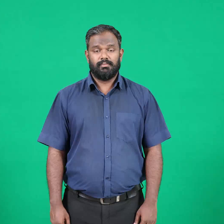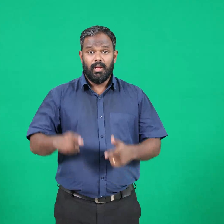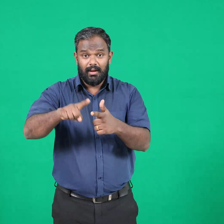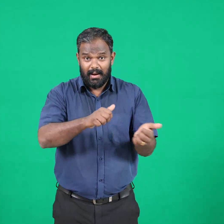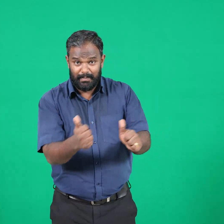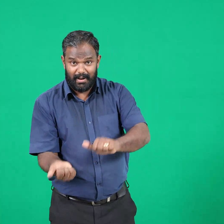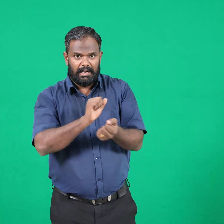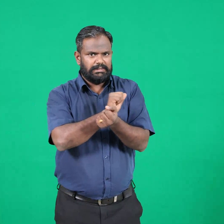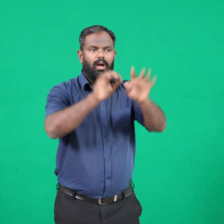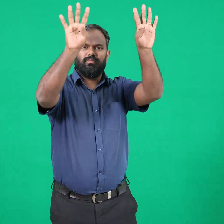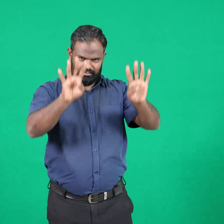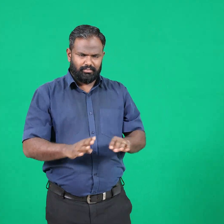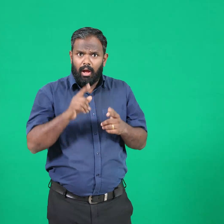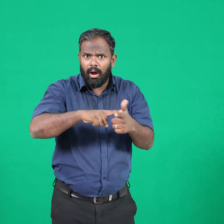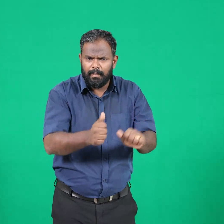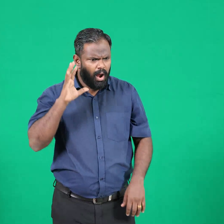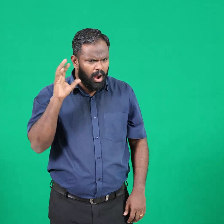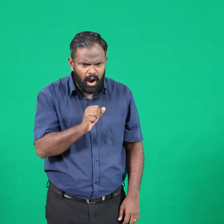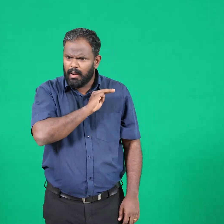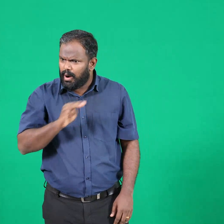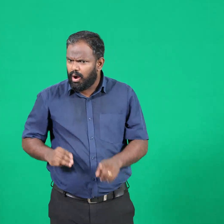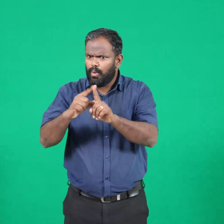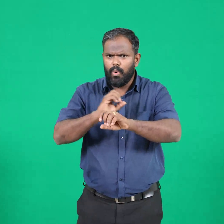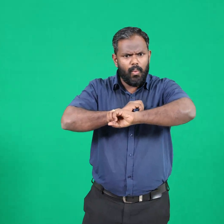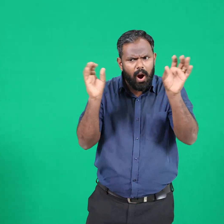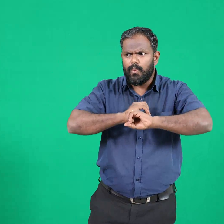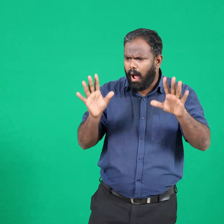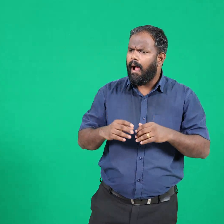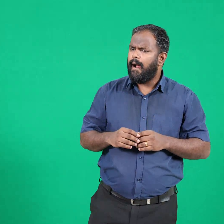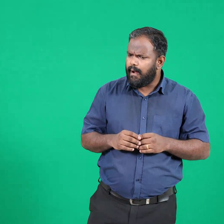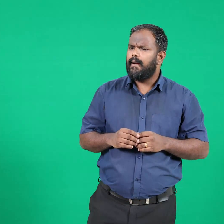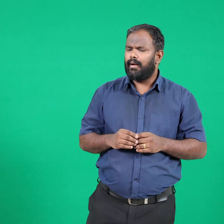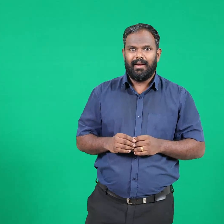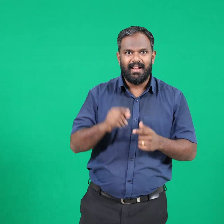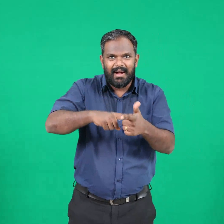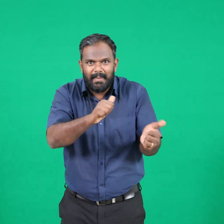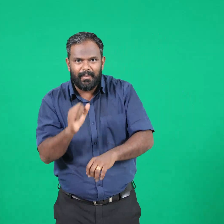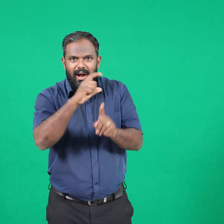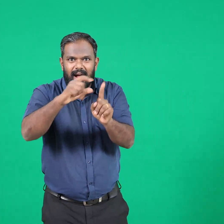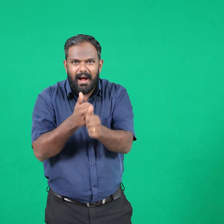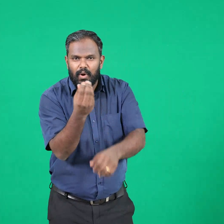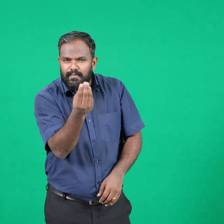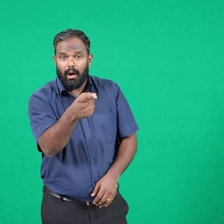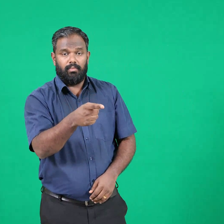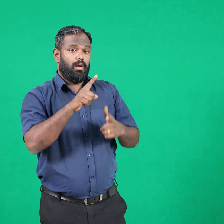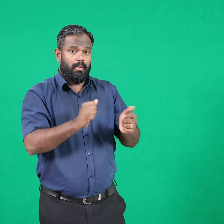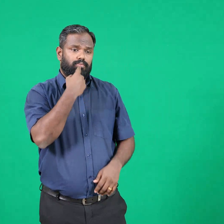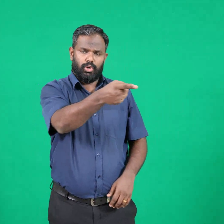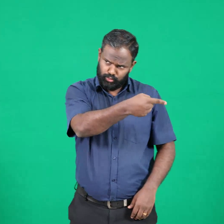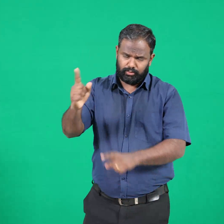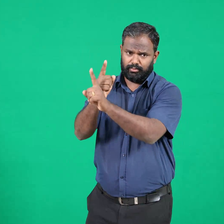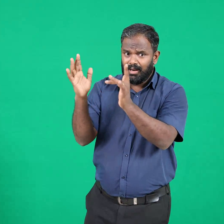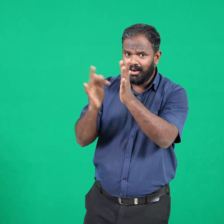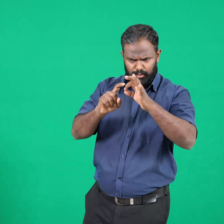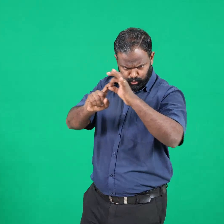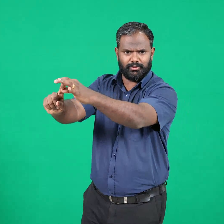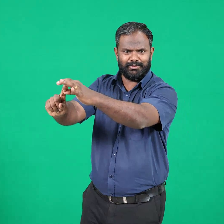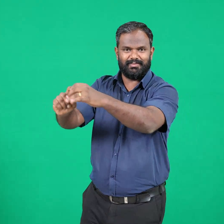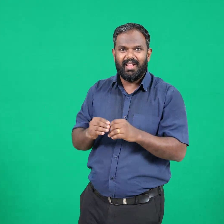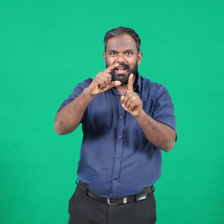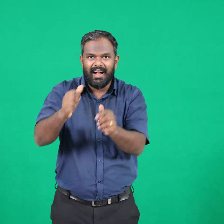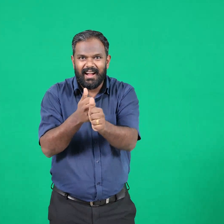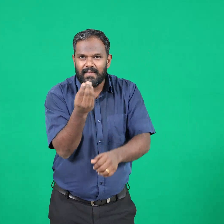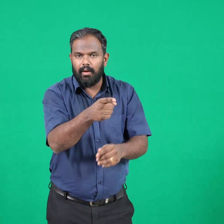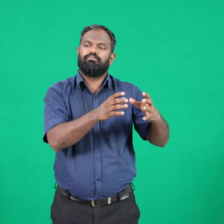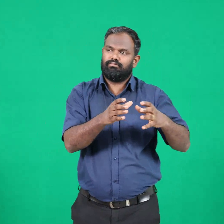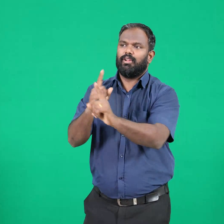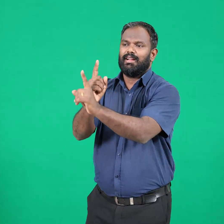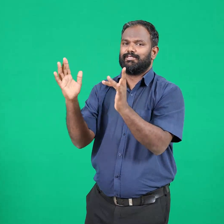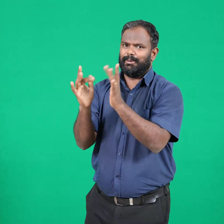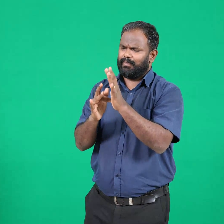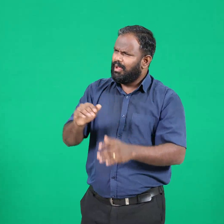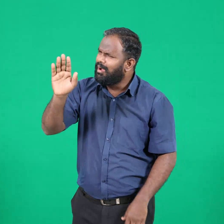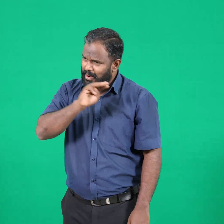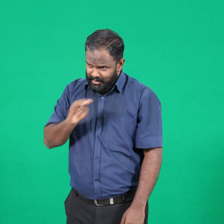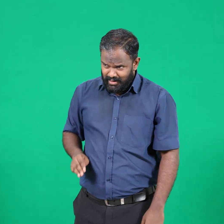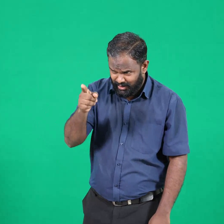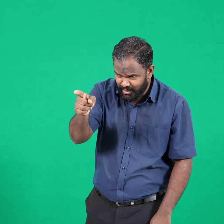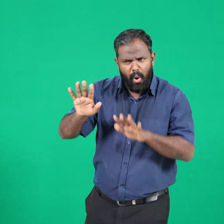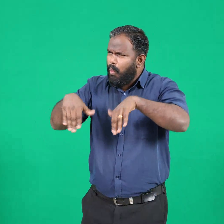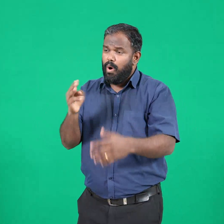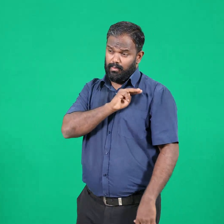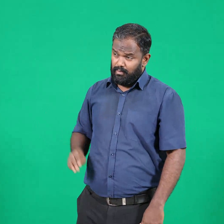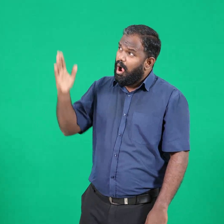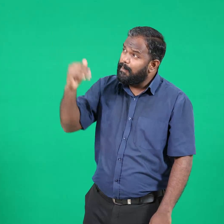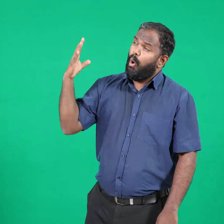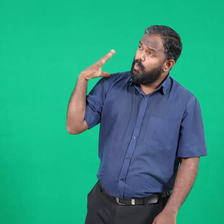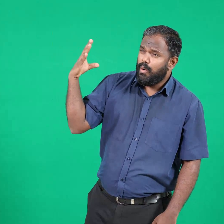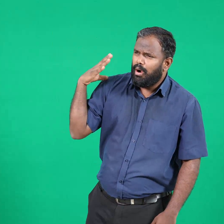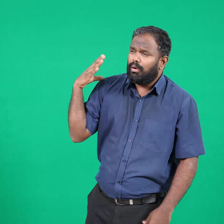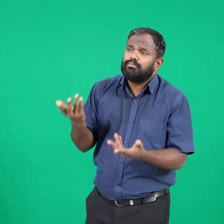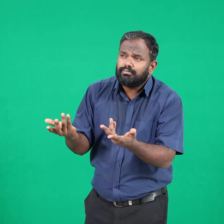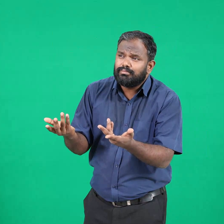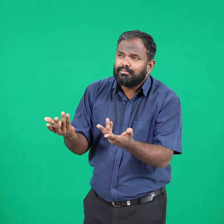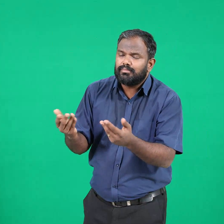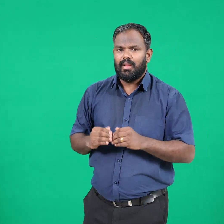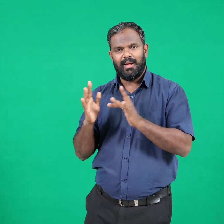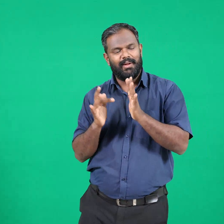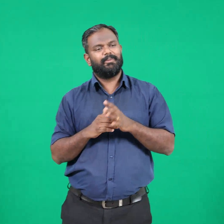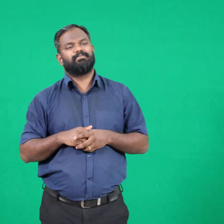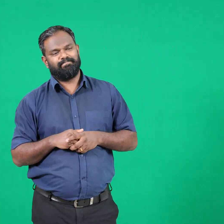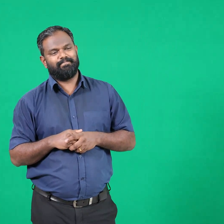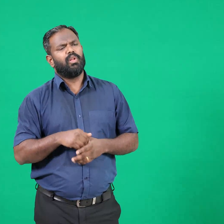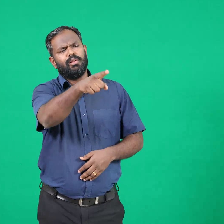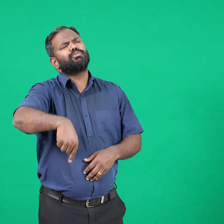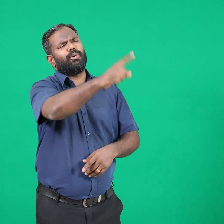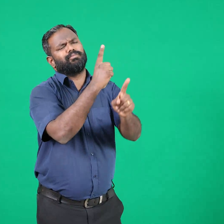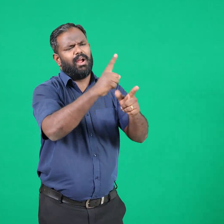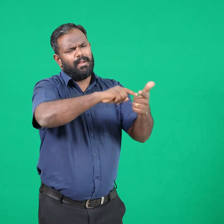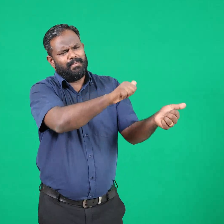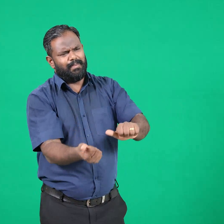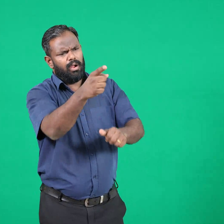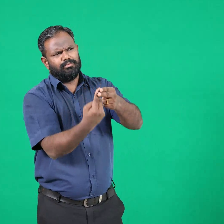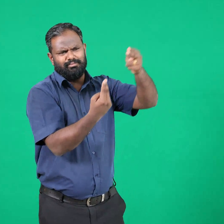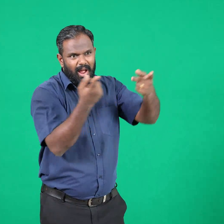Meanwhile John heard in prison about the works of Christ, and he sent his disciples to ask Him, "Are You the One who was to come, or should we look for someone else?"